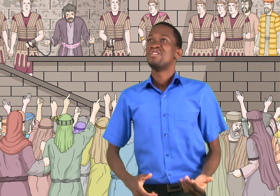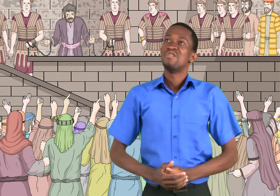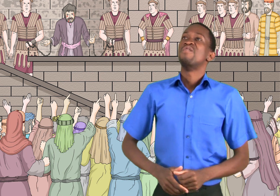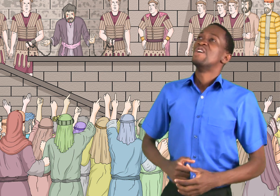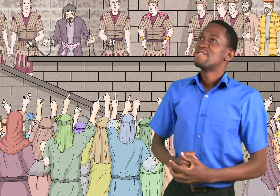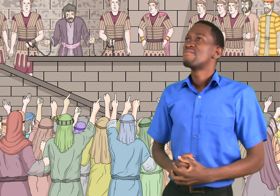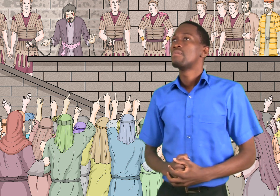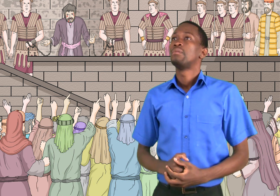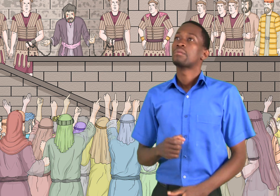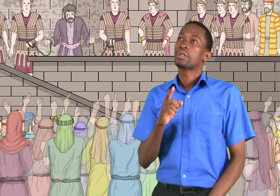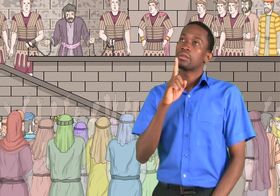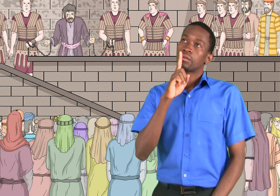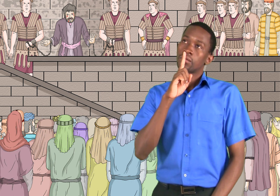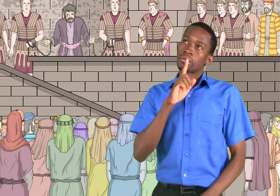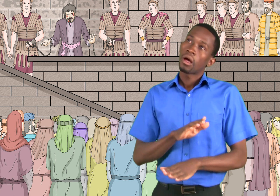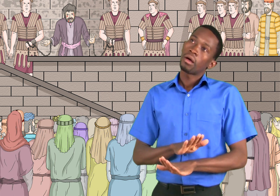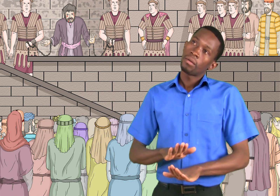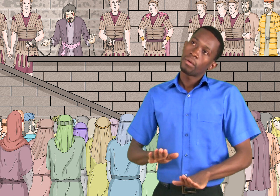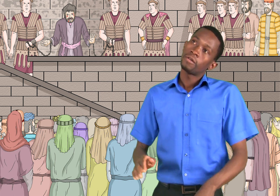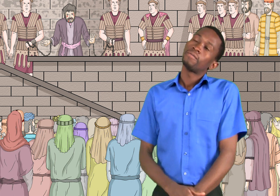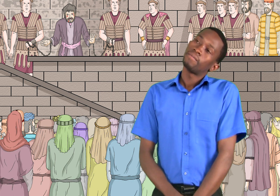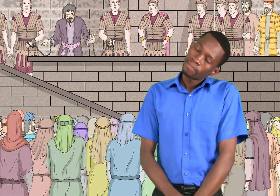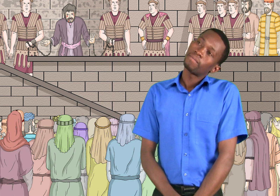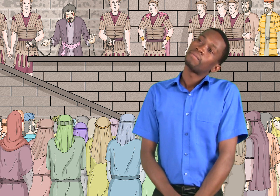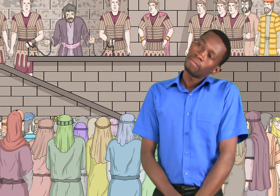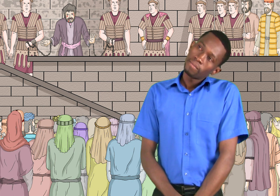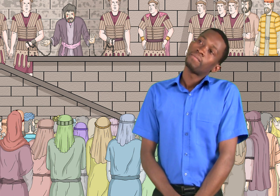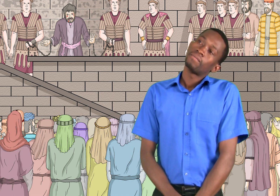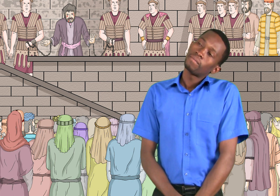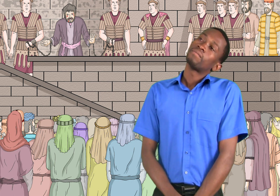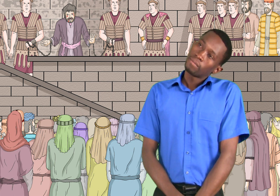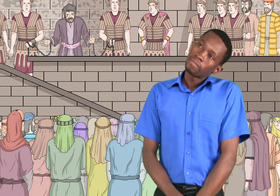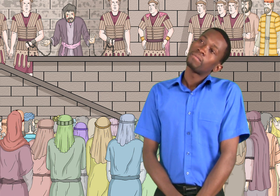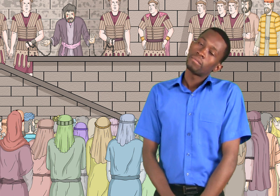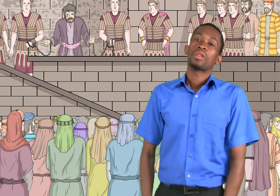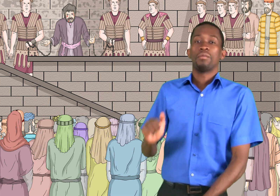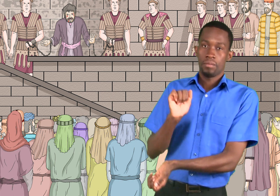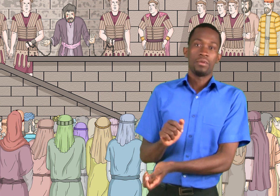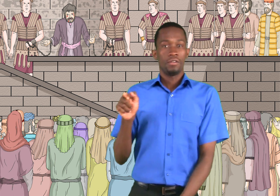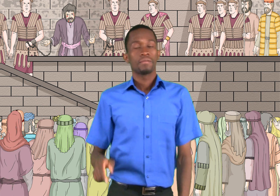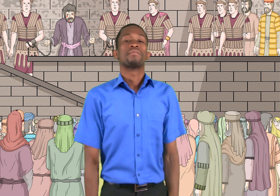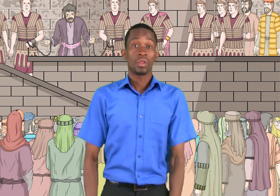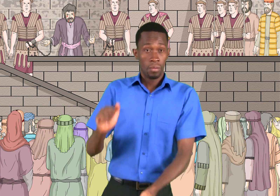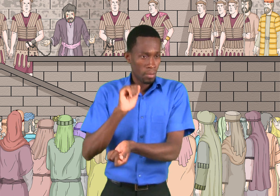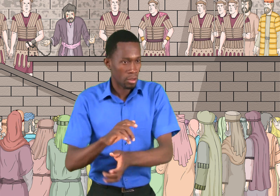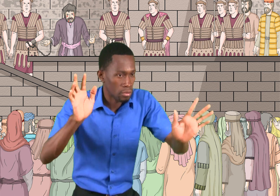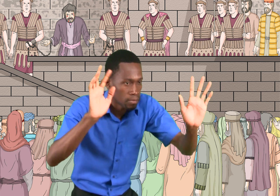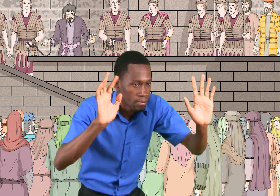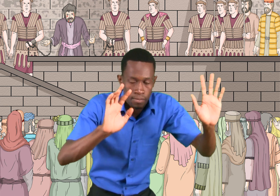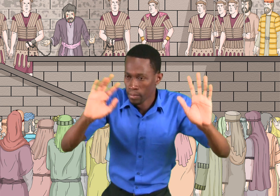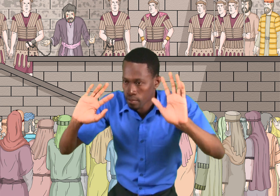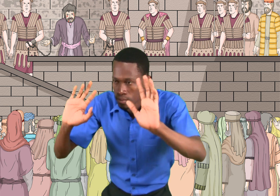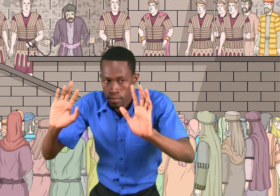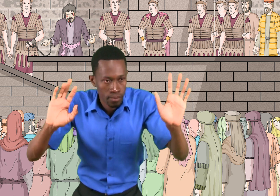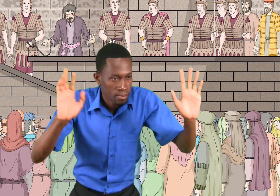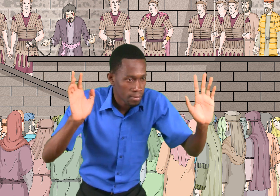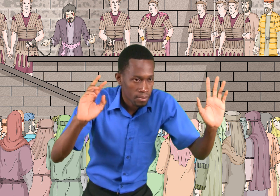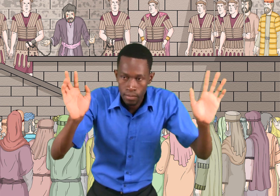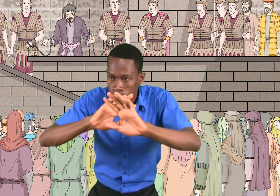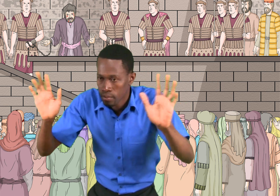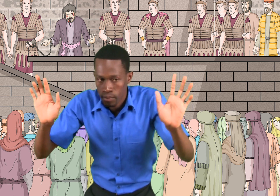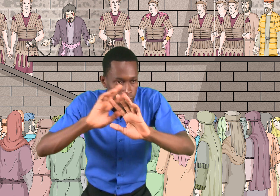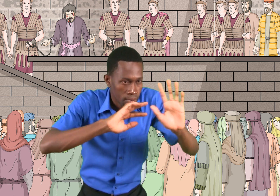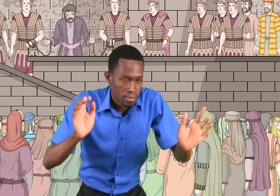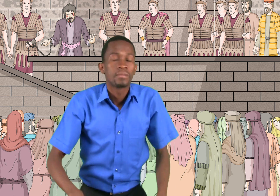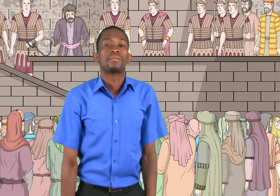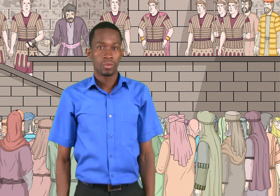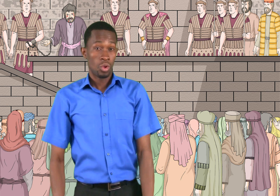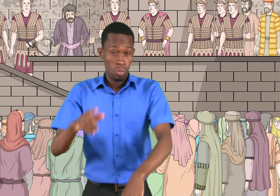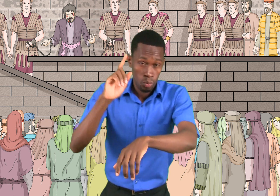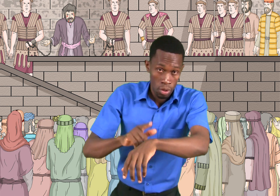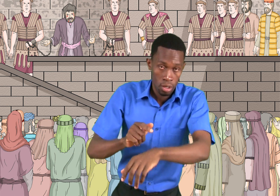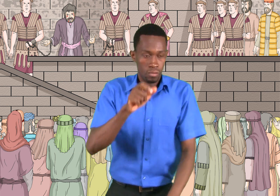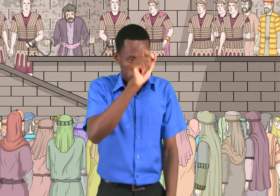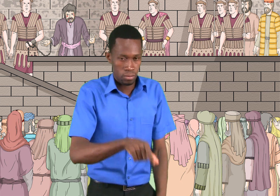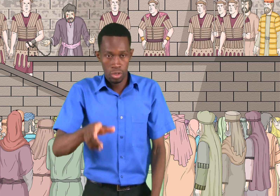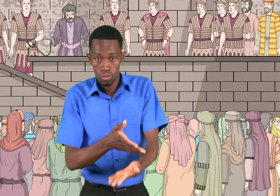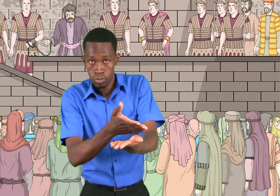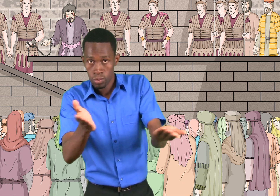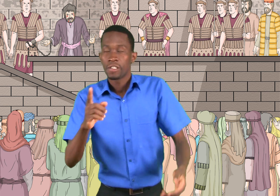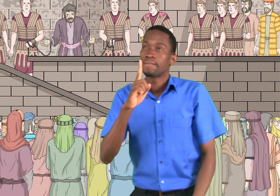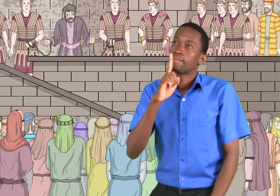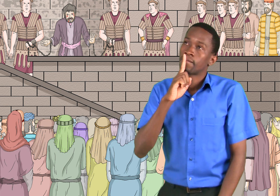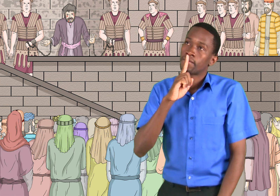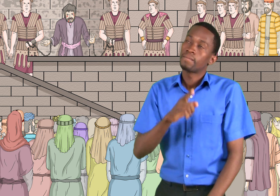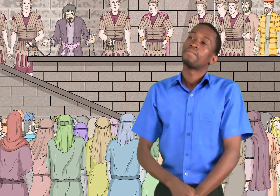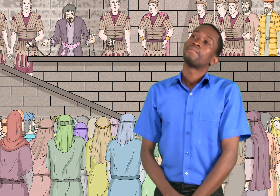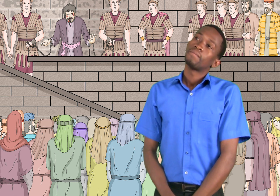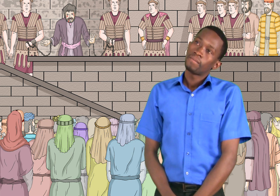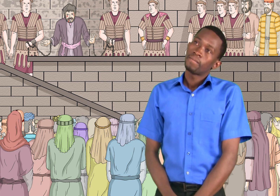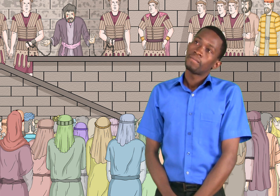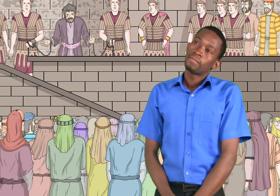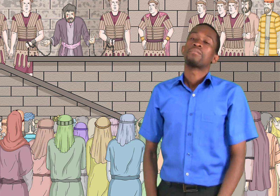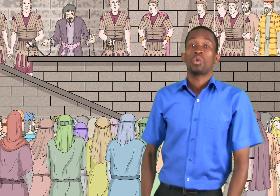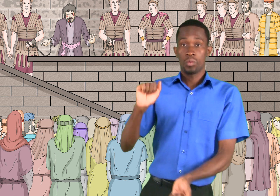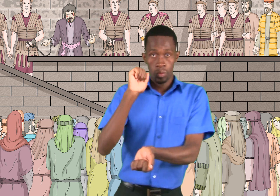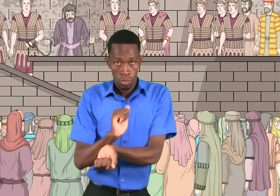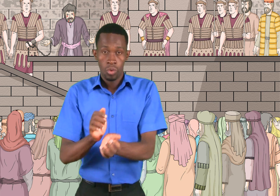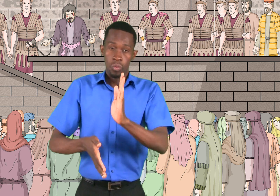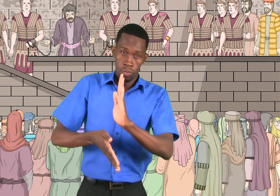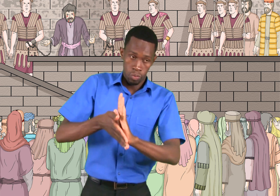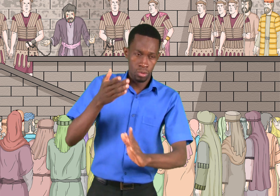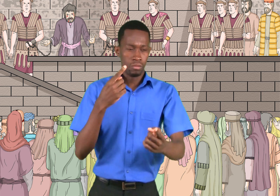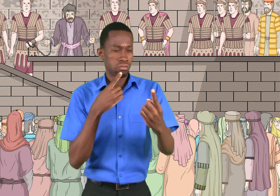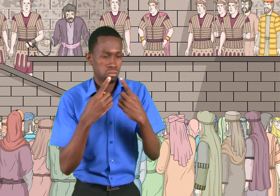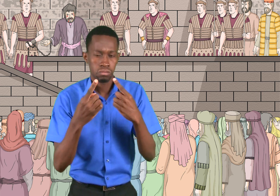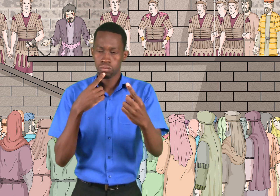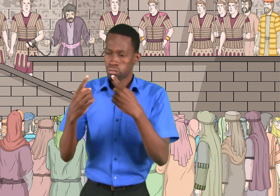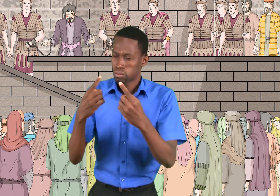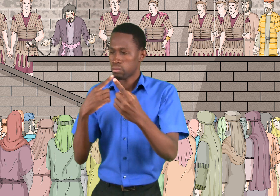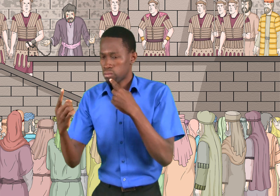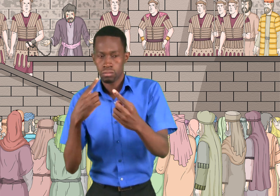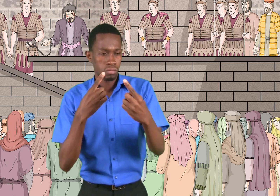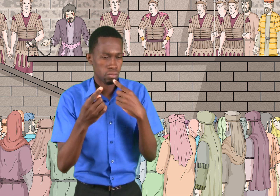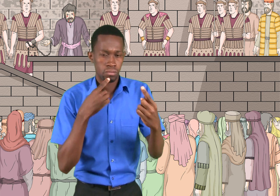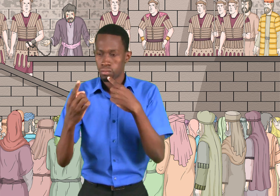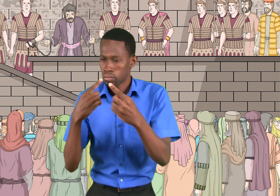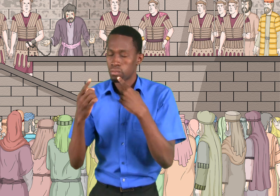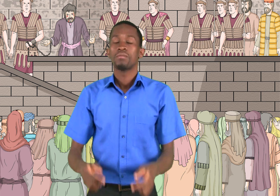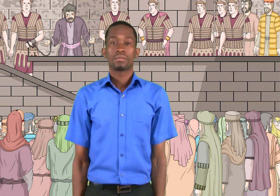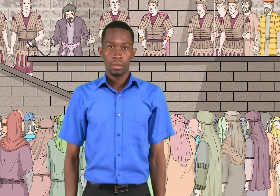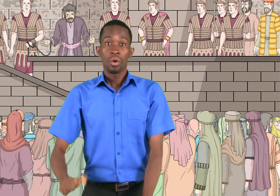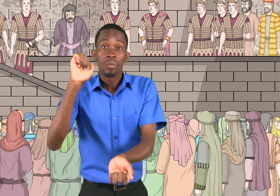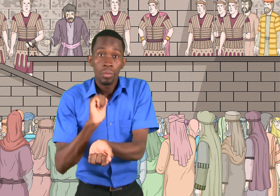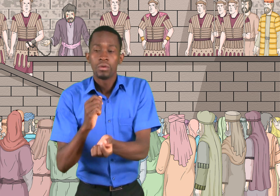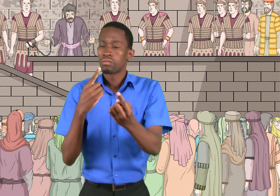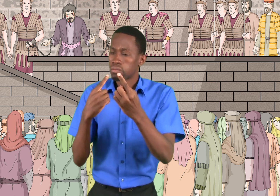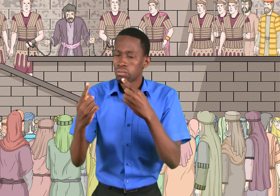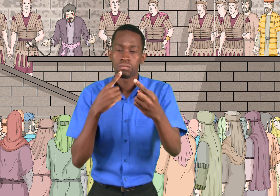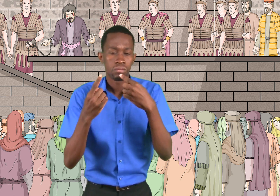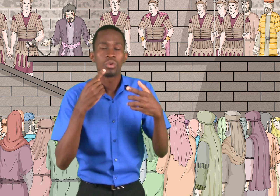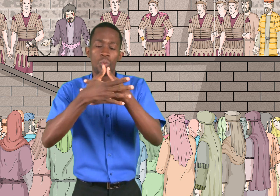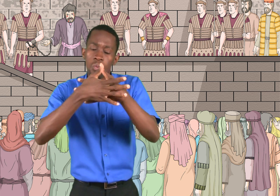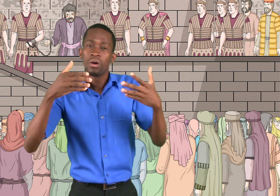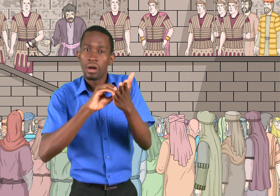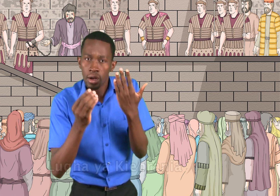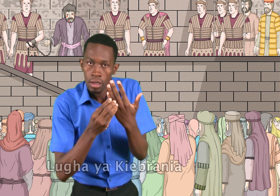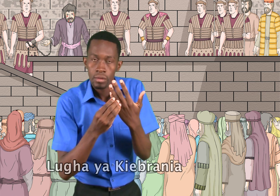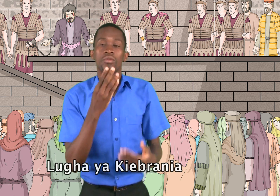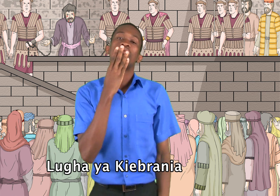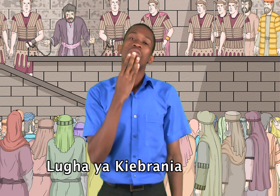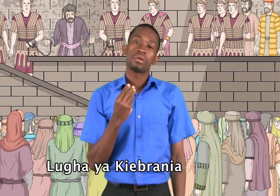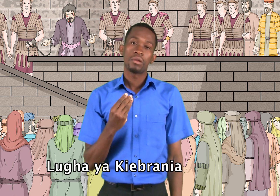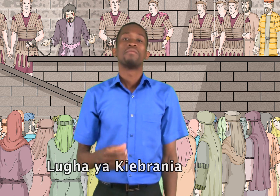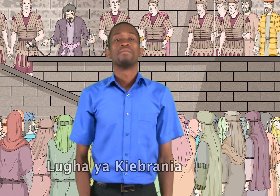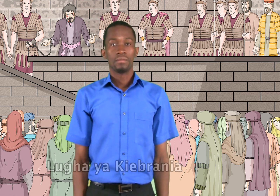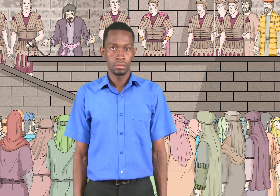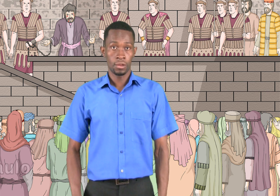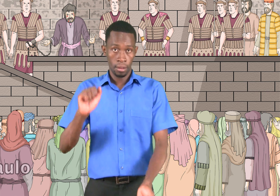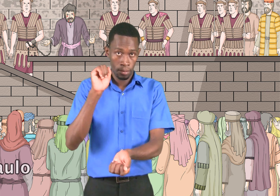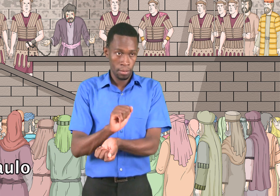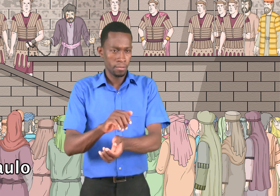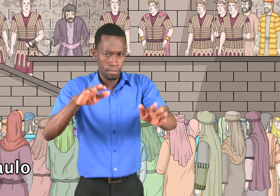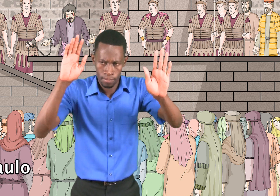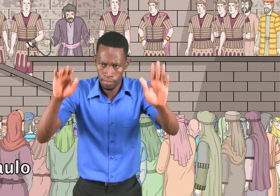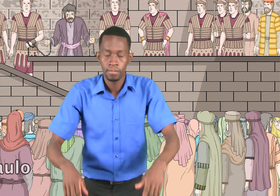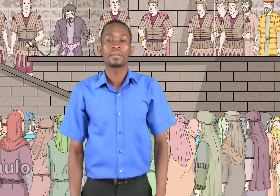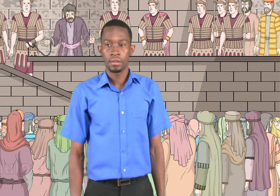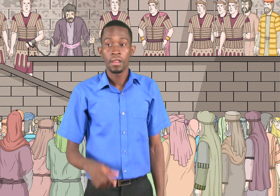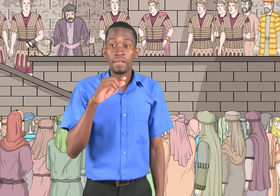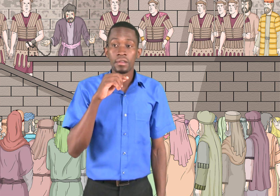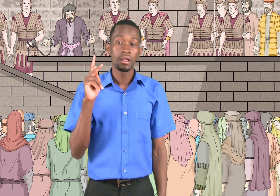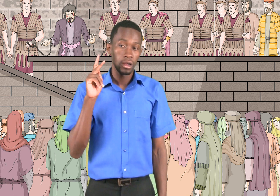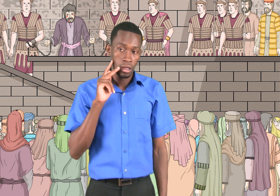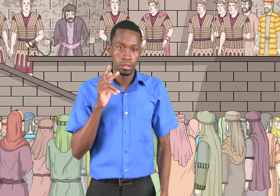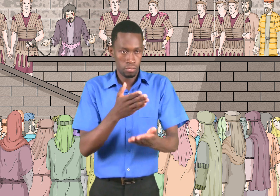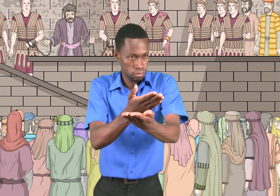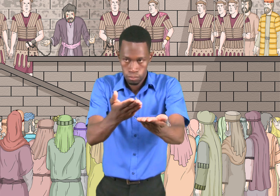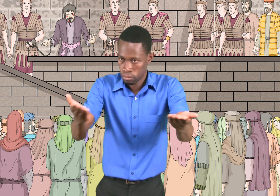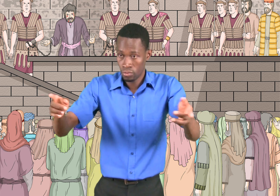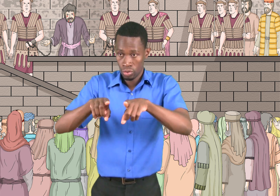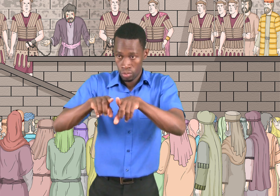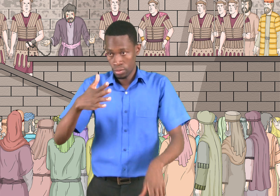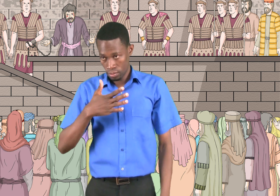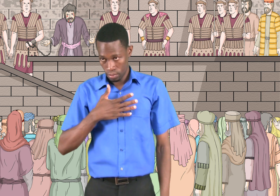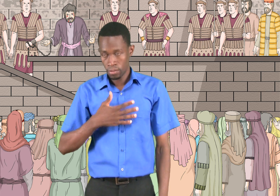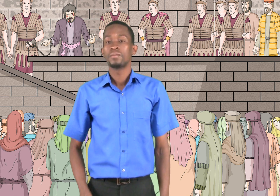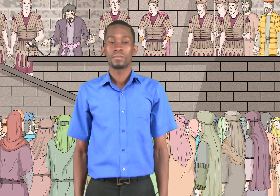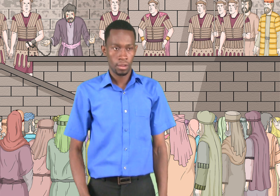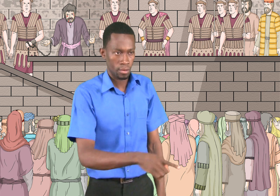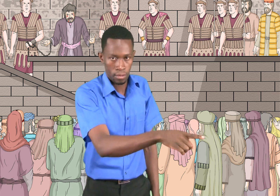A great hush came over the crowd, and he addressed them in Hebrew: “Brothers and fathers, listen now to my defense before you.”